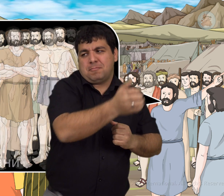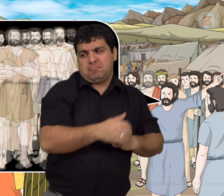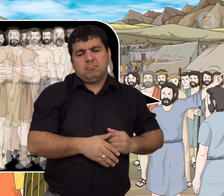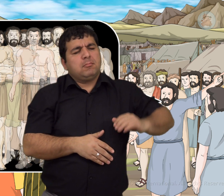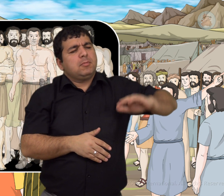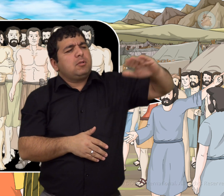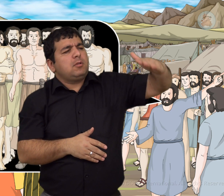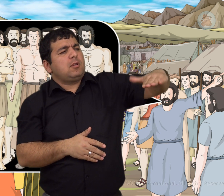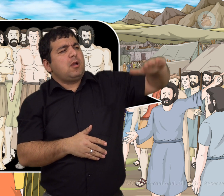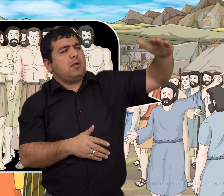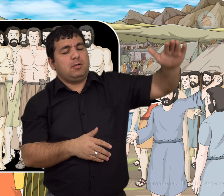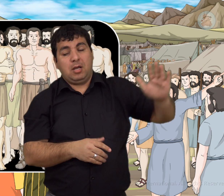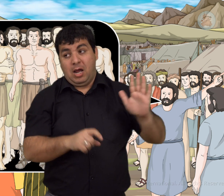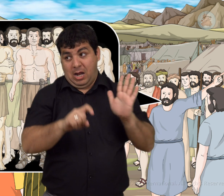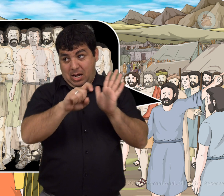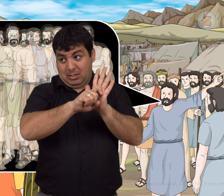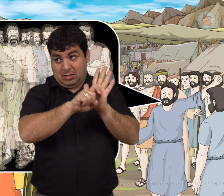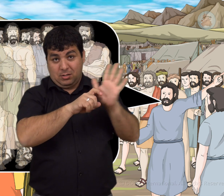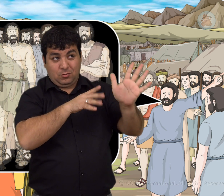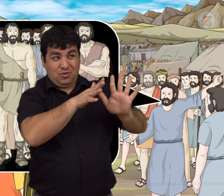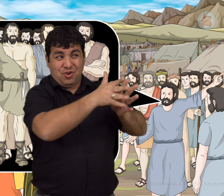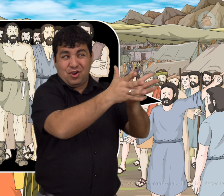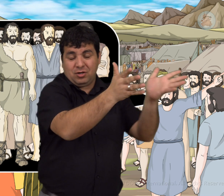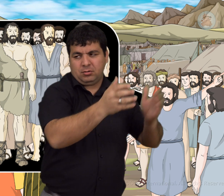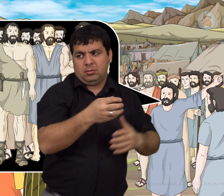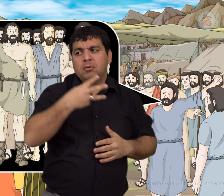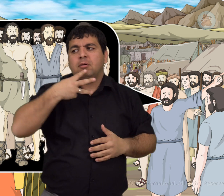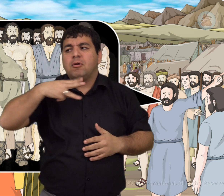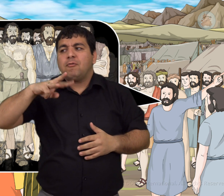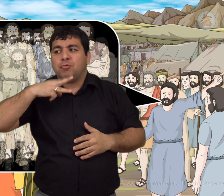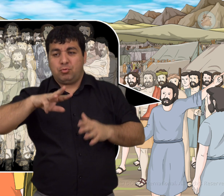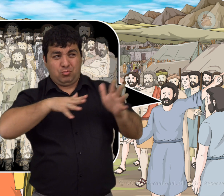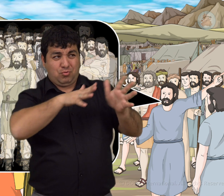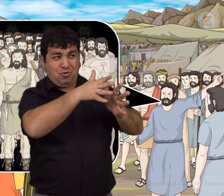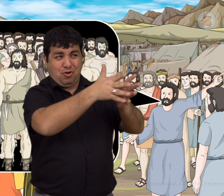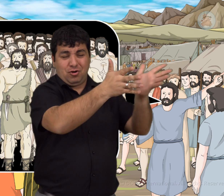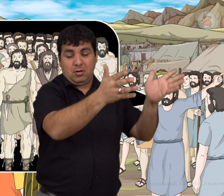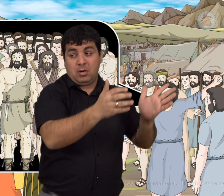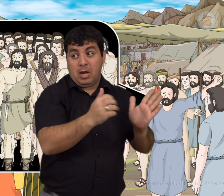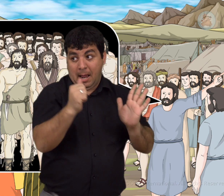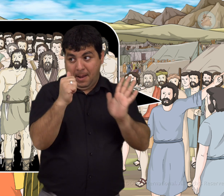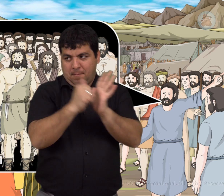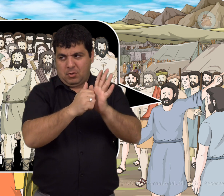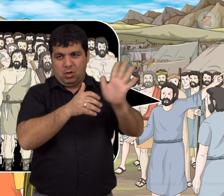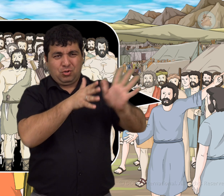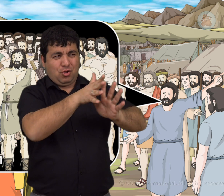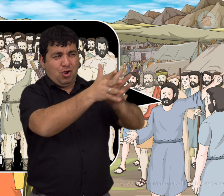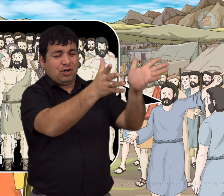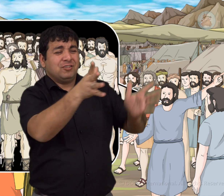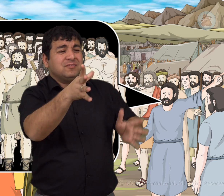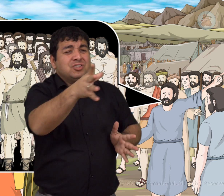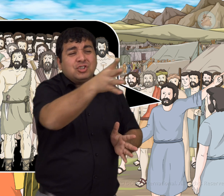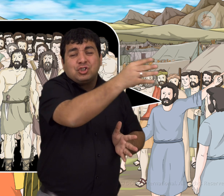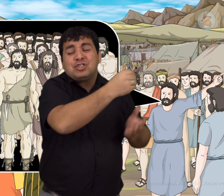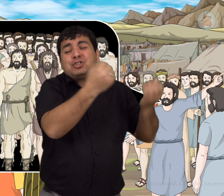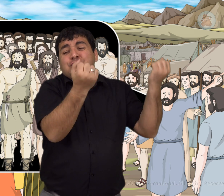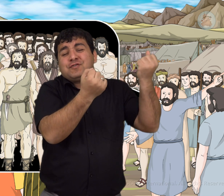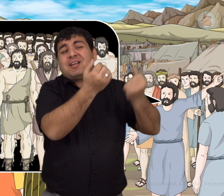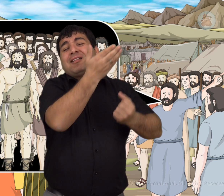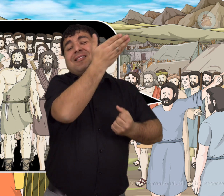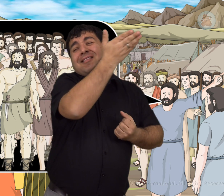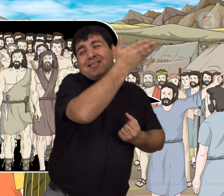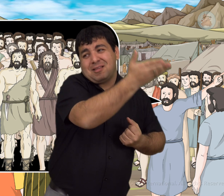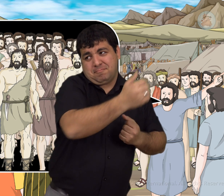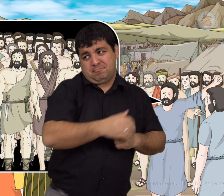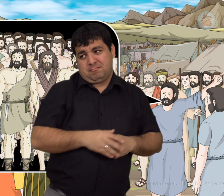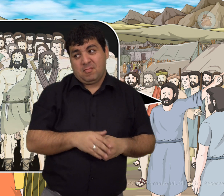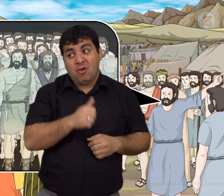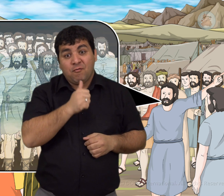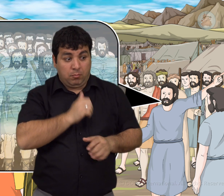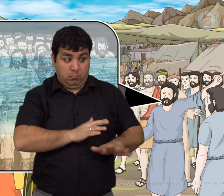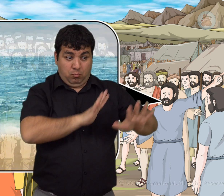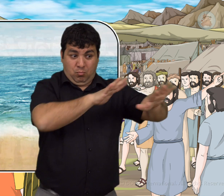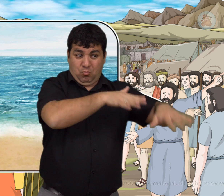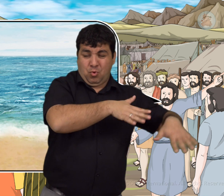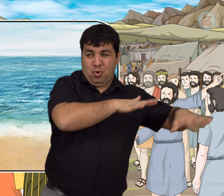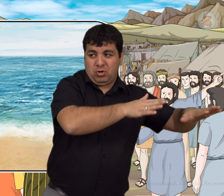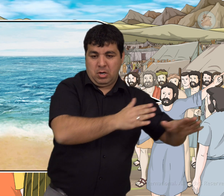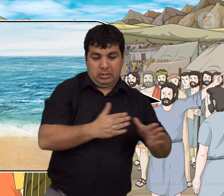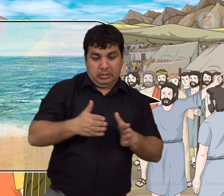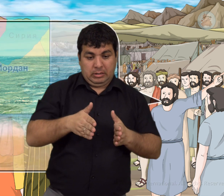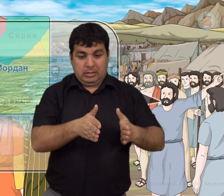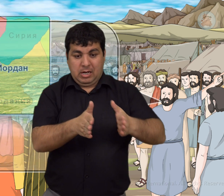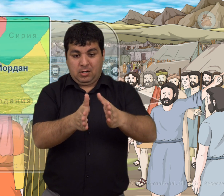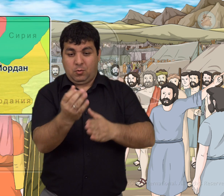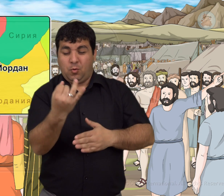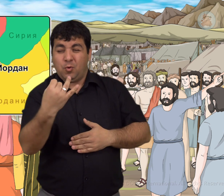the Hittites, Jebusites, and Amorites live in the hill country;